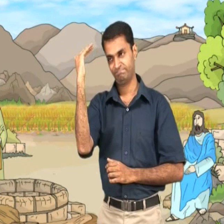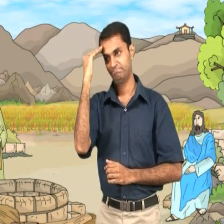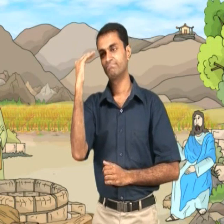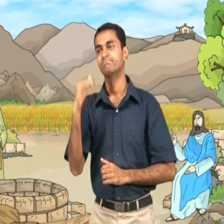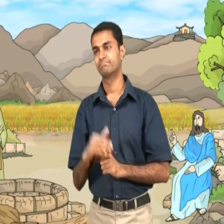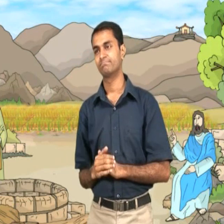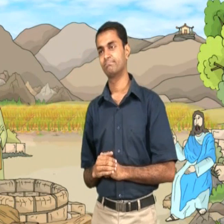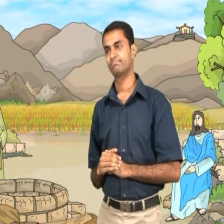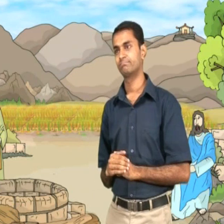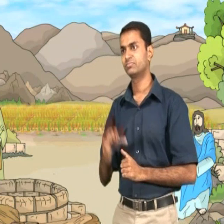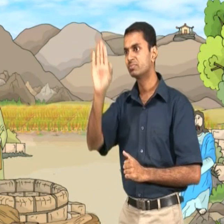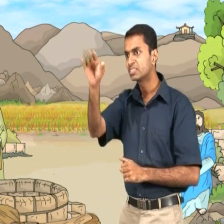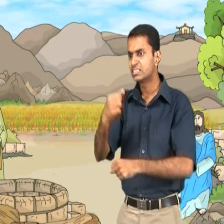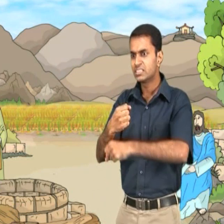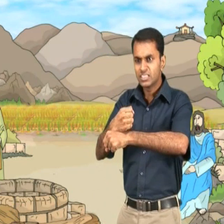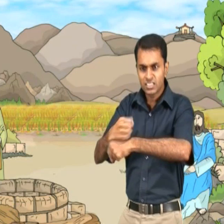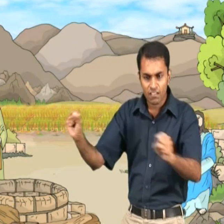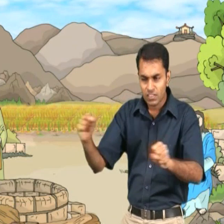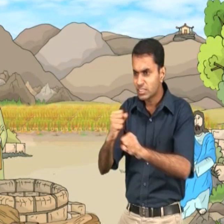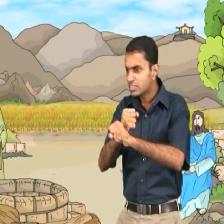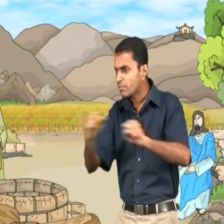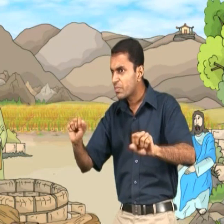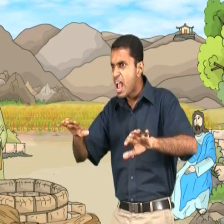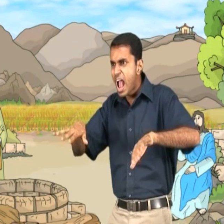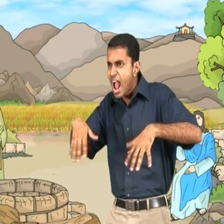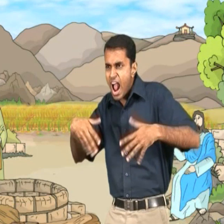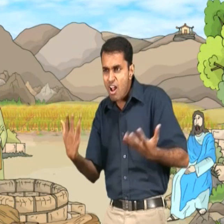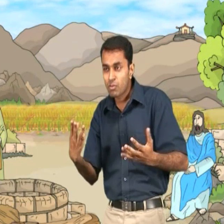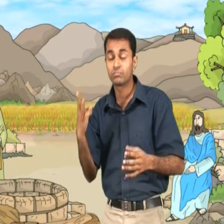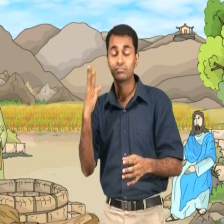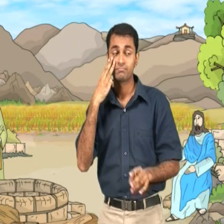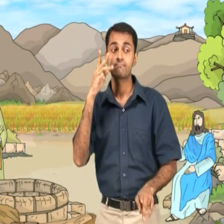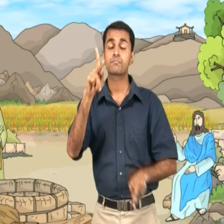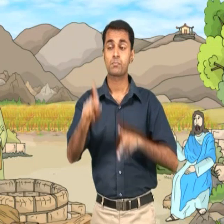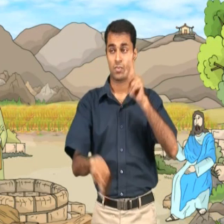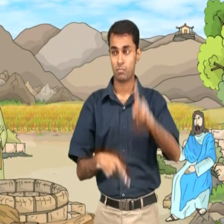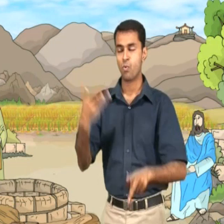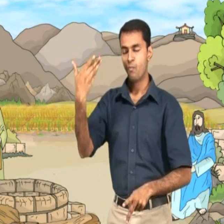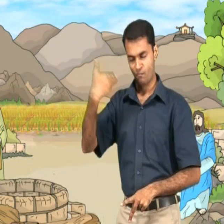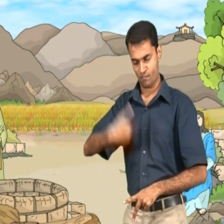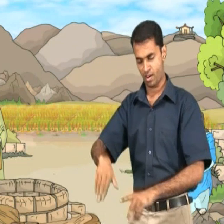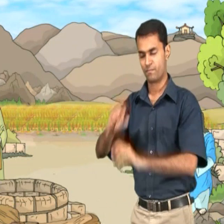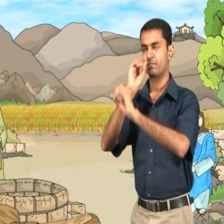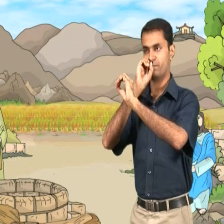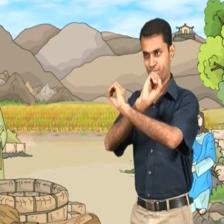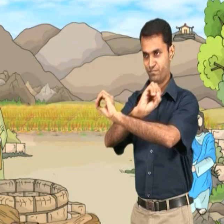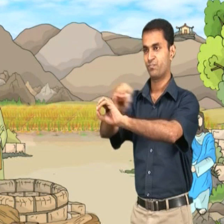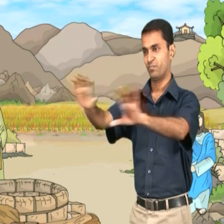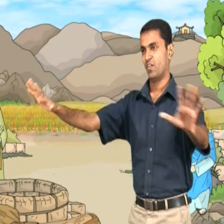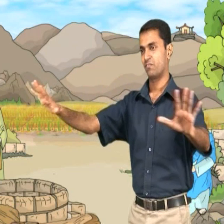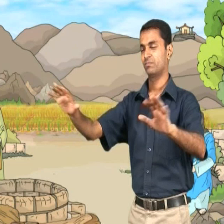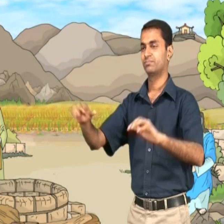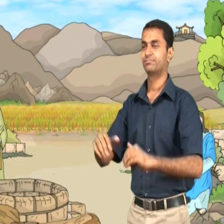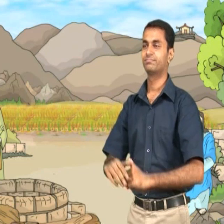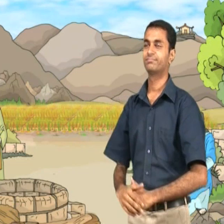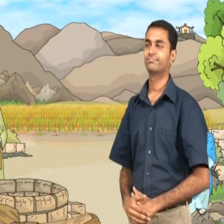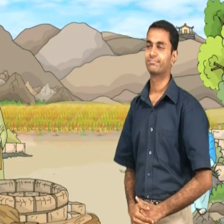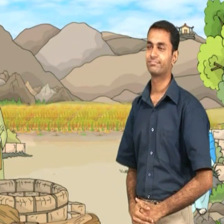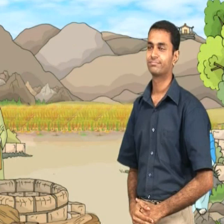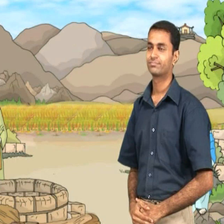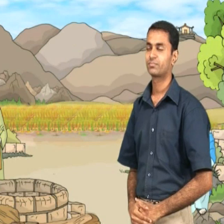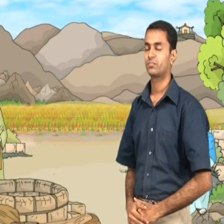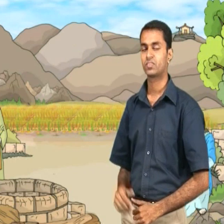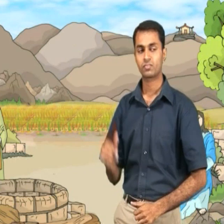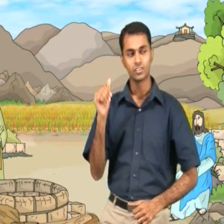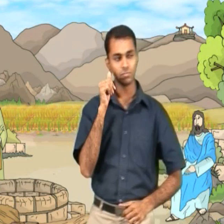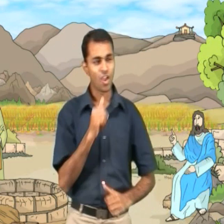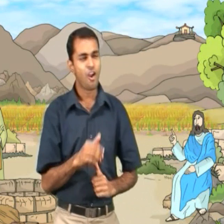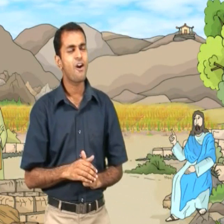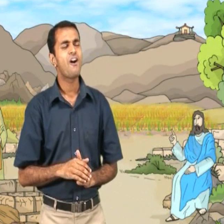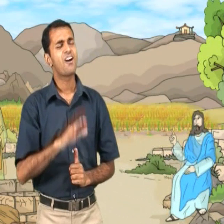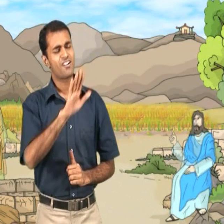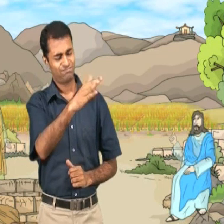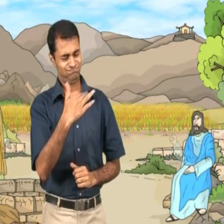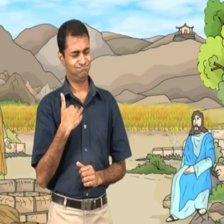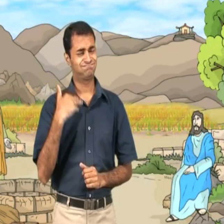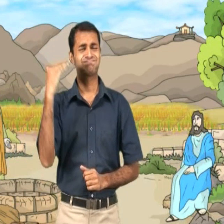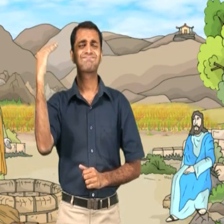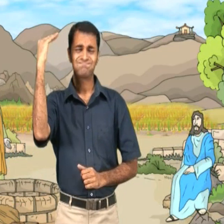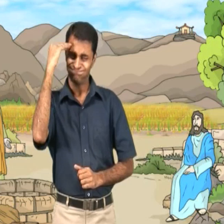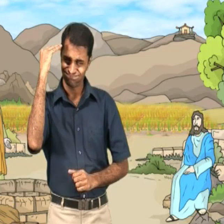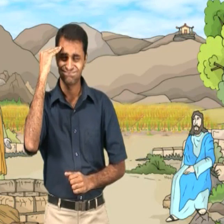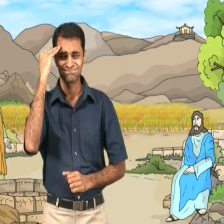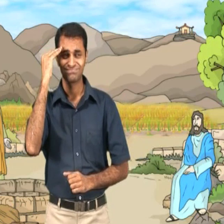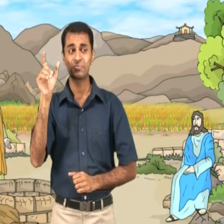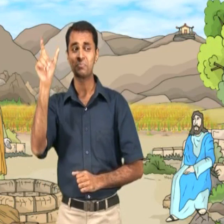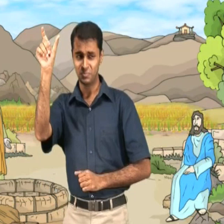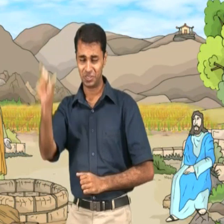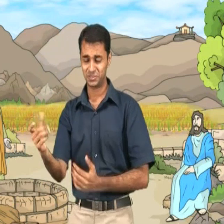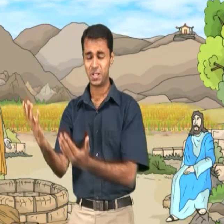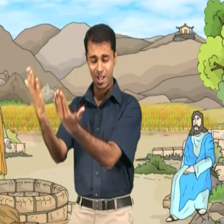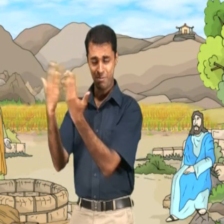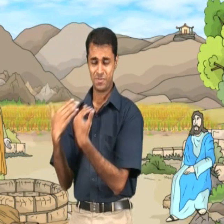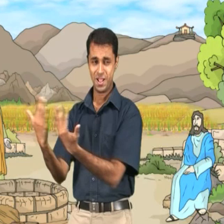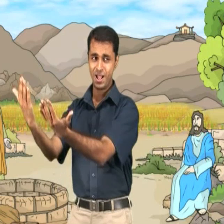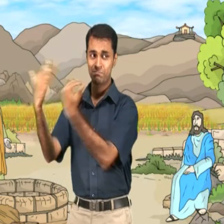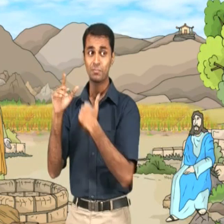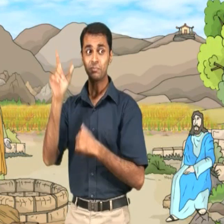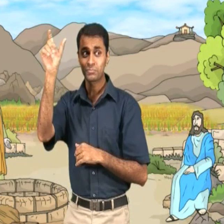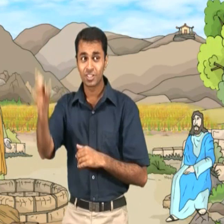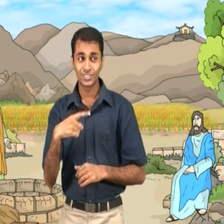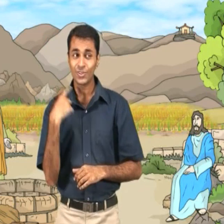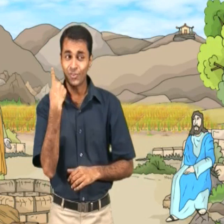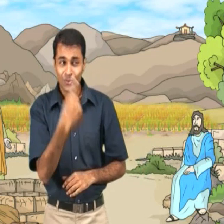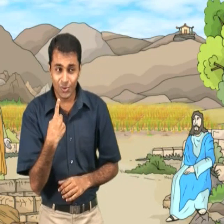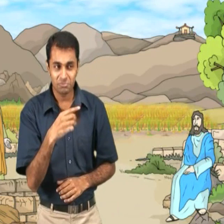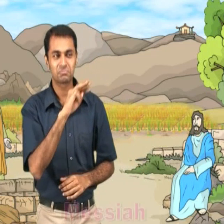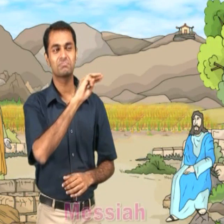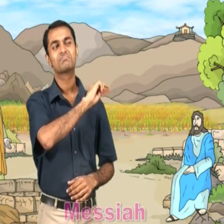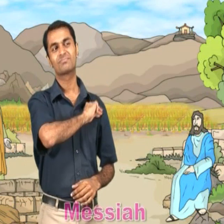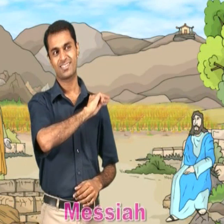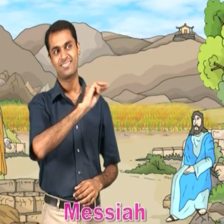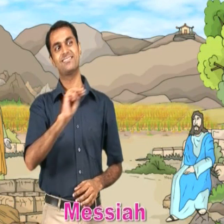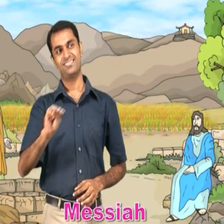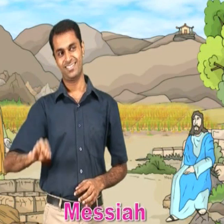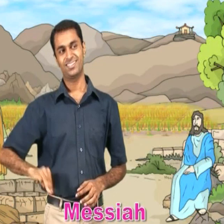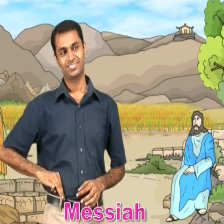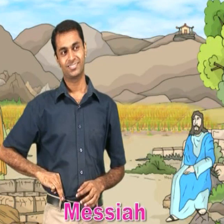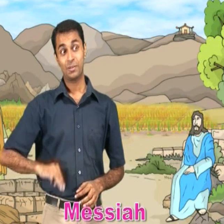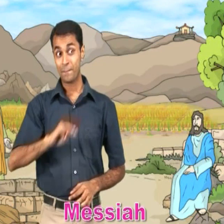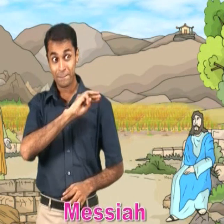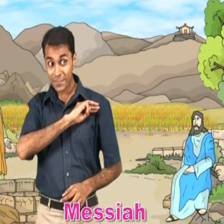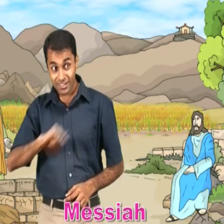God is Spirit, and His worshipers must worship Him in spirit and in truth.”